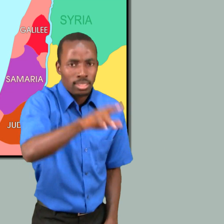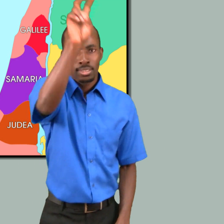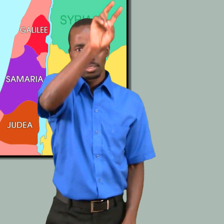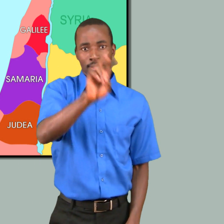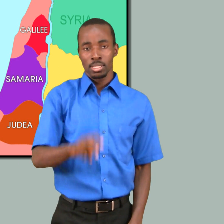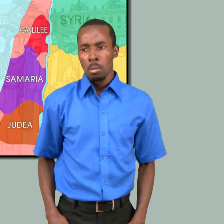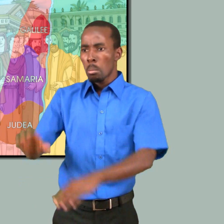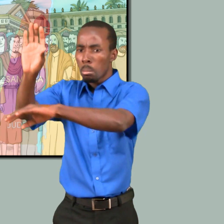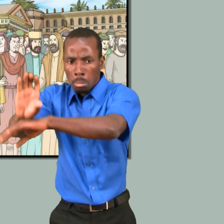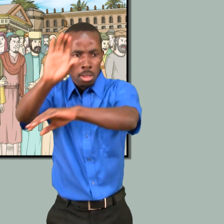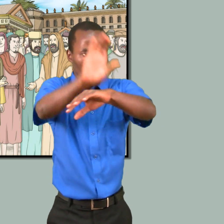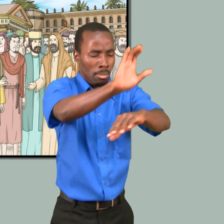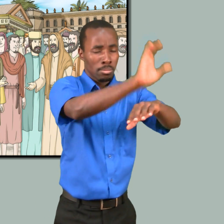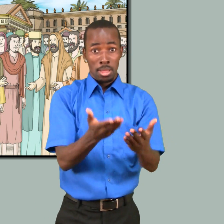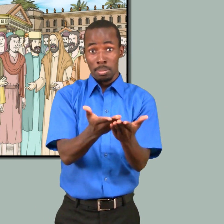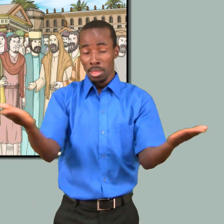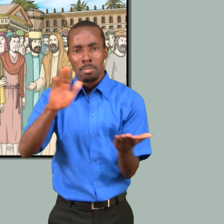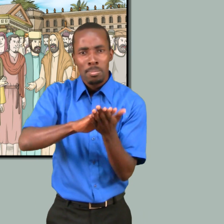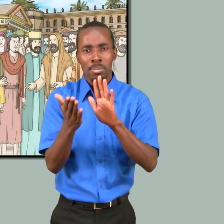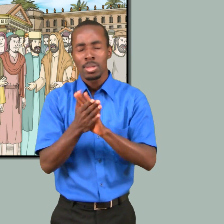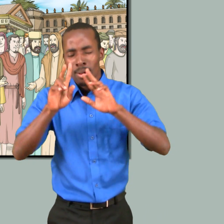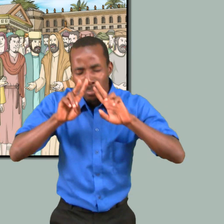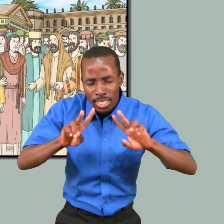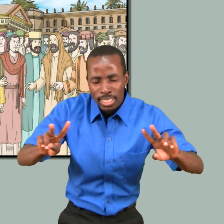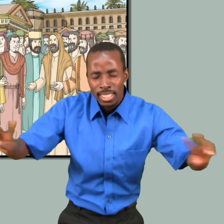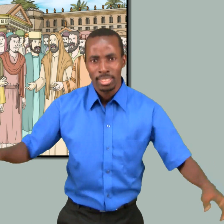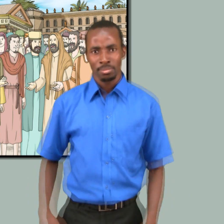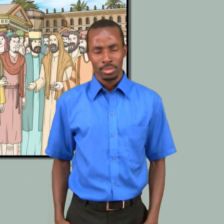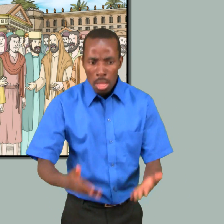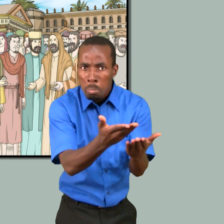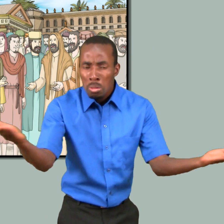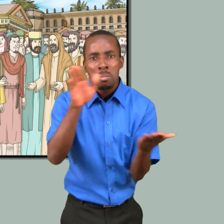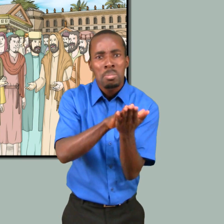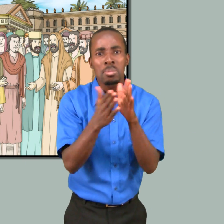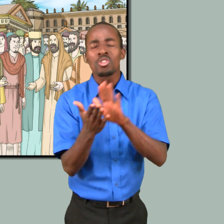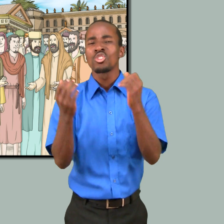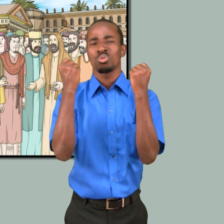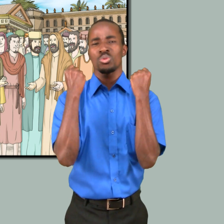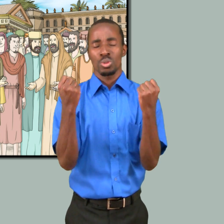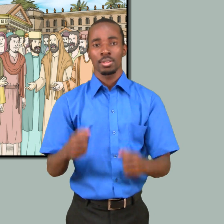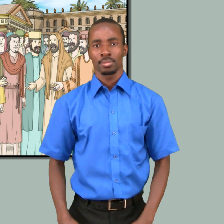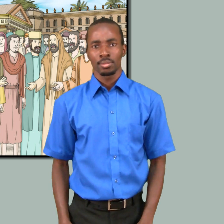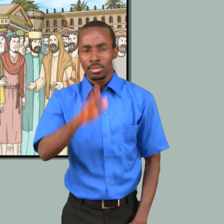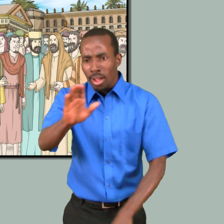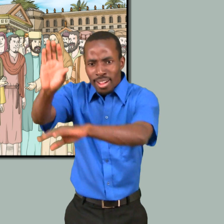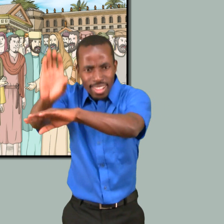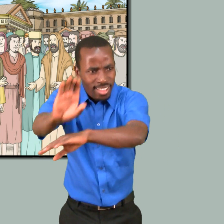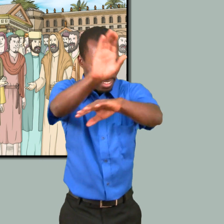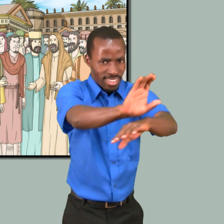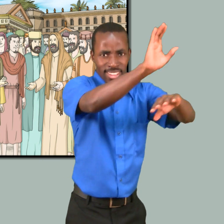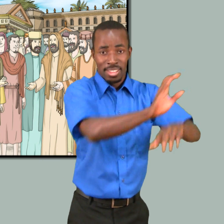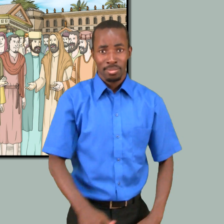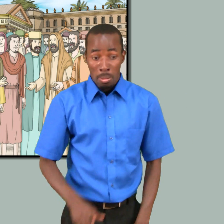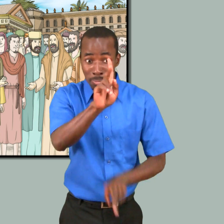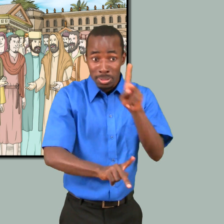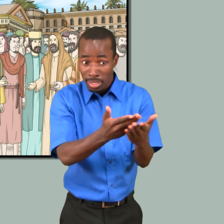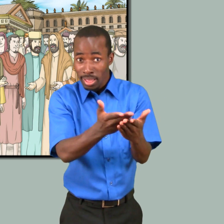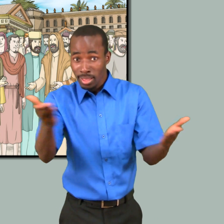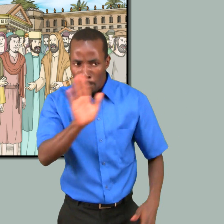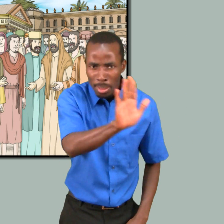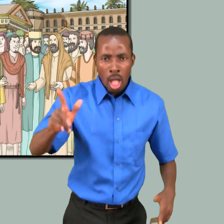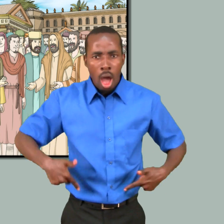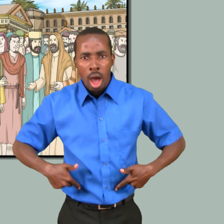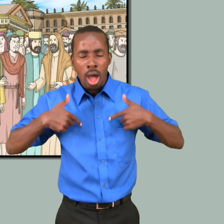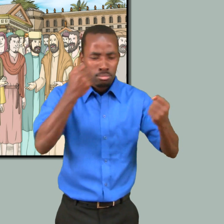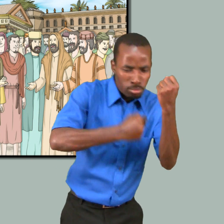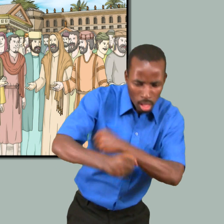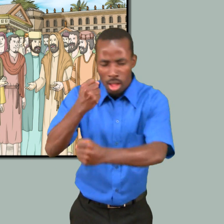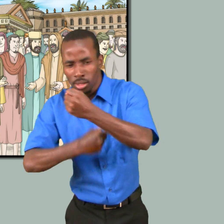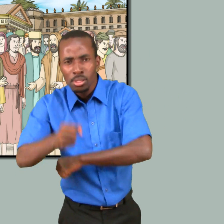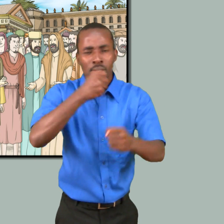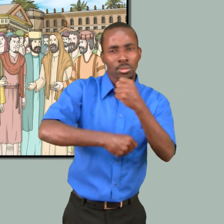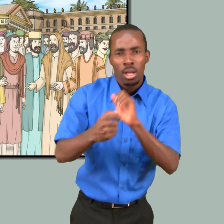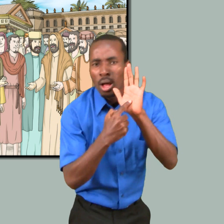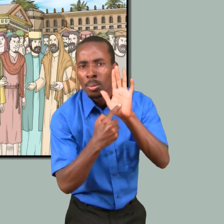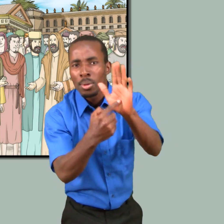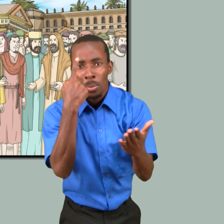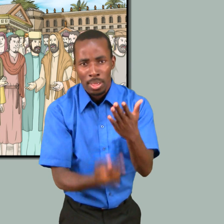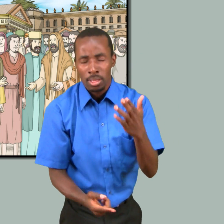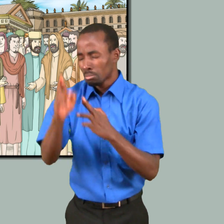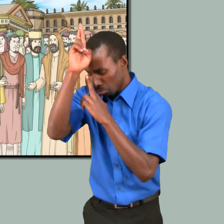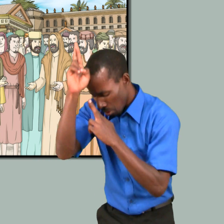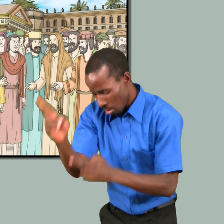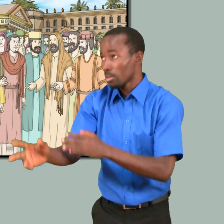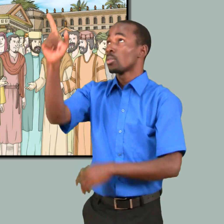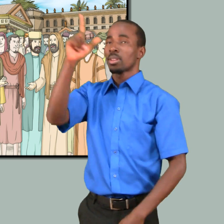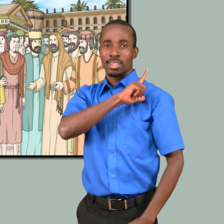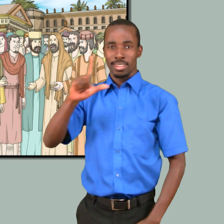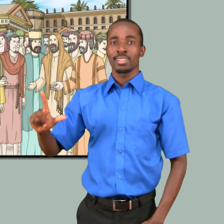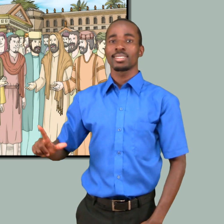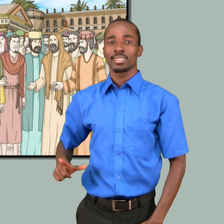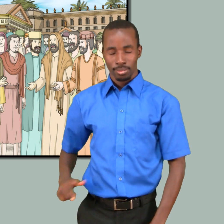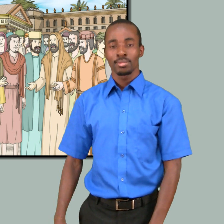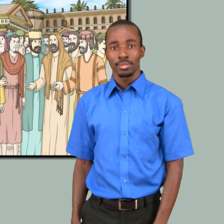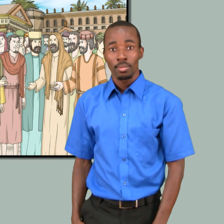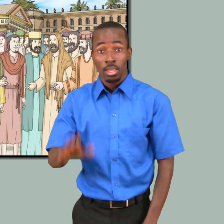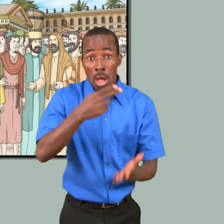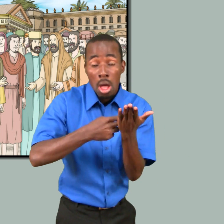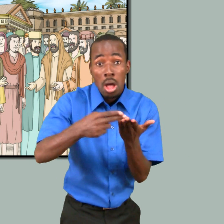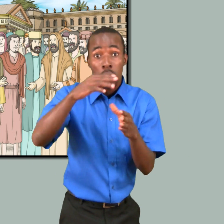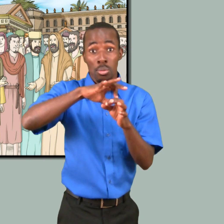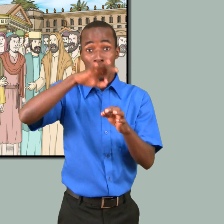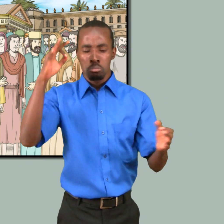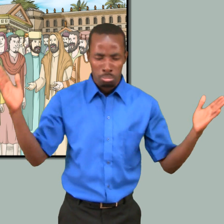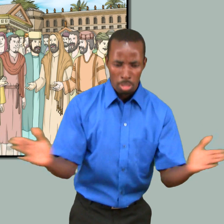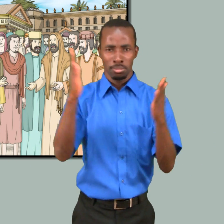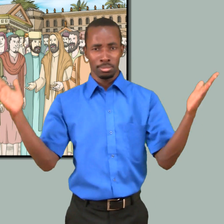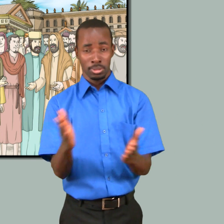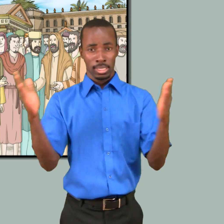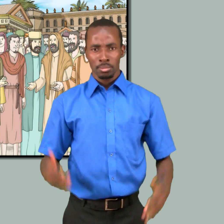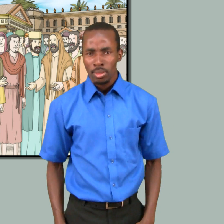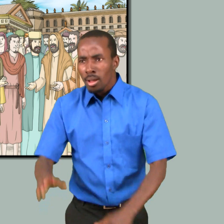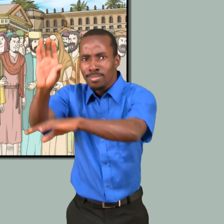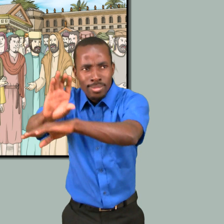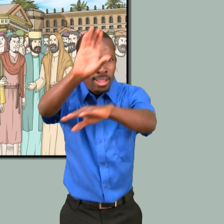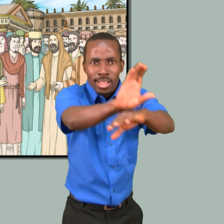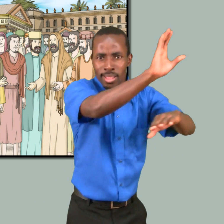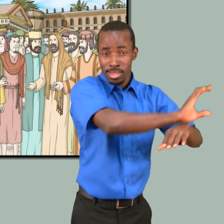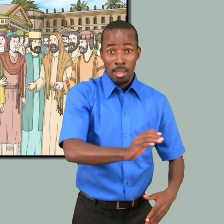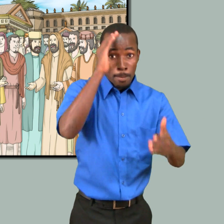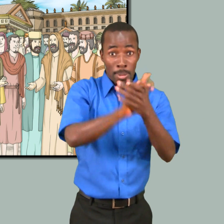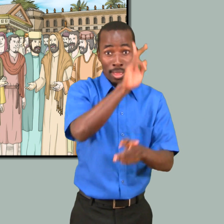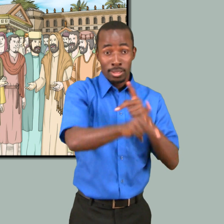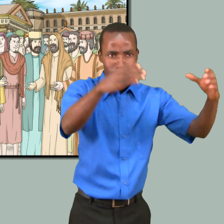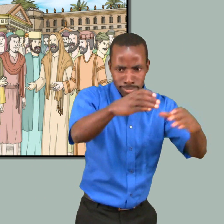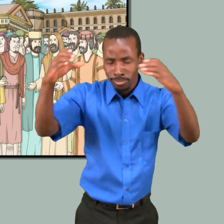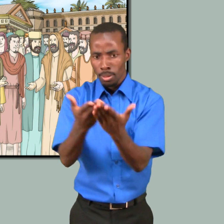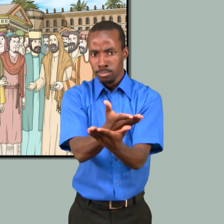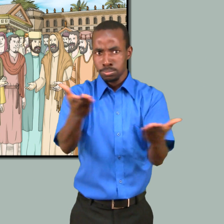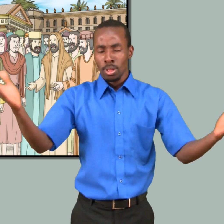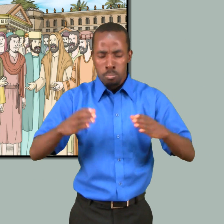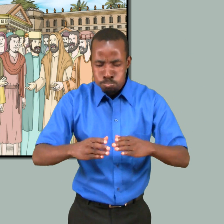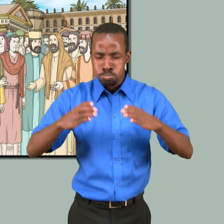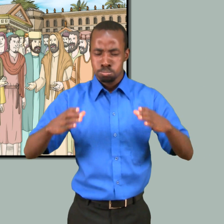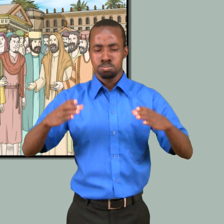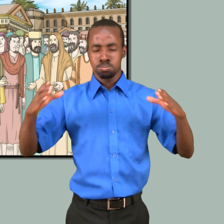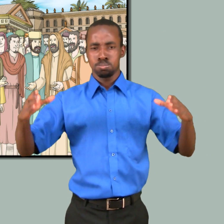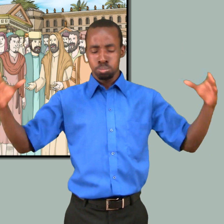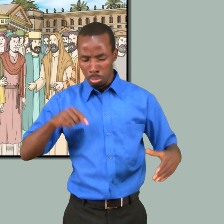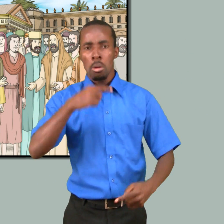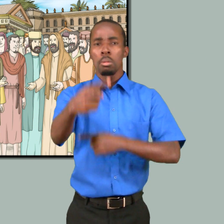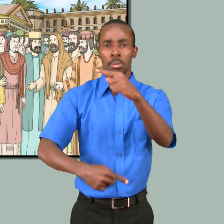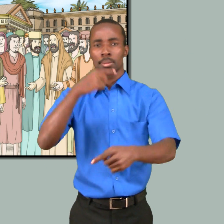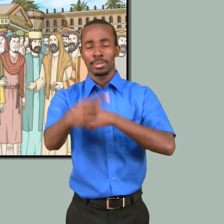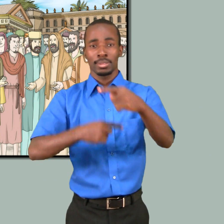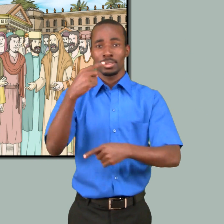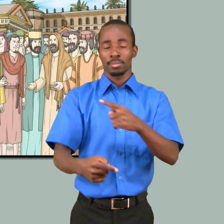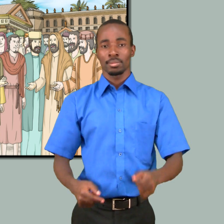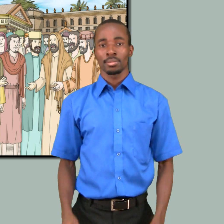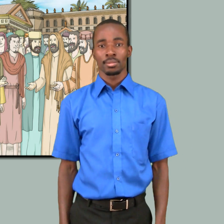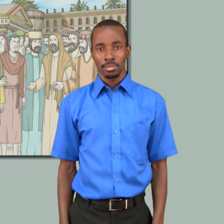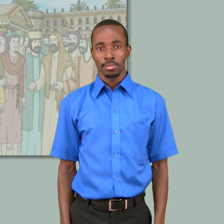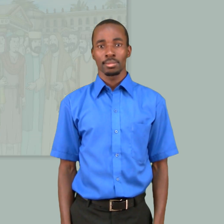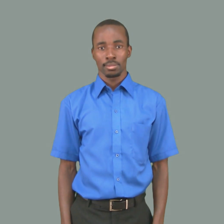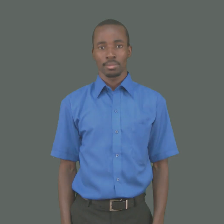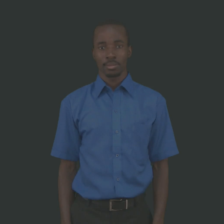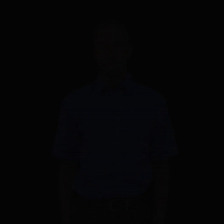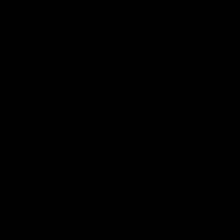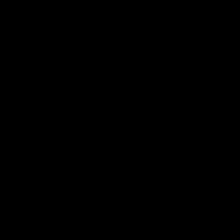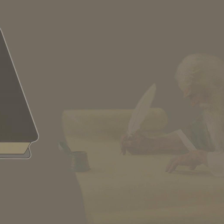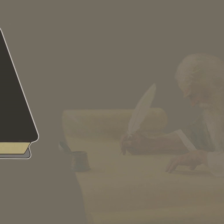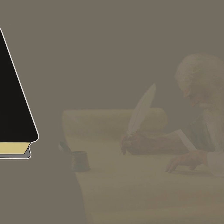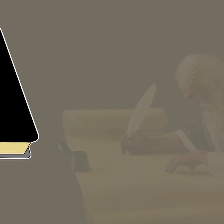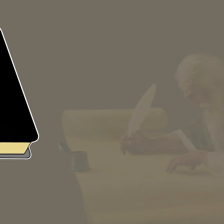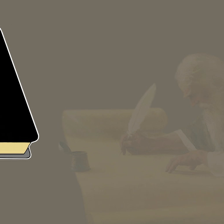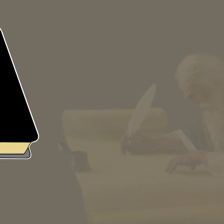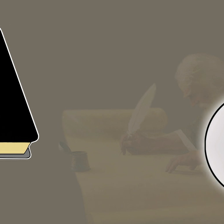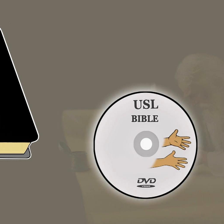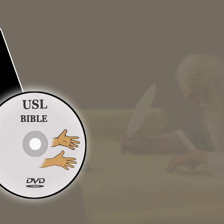It grew in strength and numbers, living in the fear of the Lord and the encouragement of the Holy Spirit.